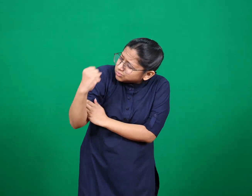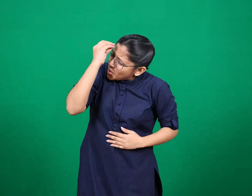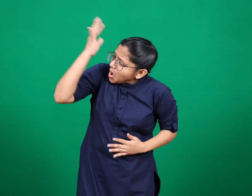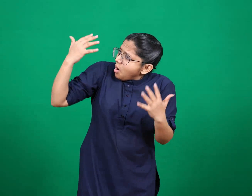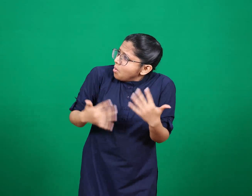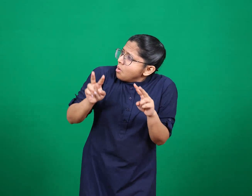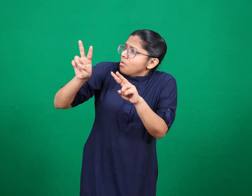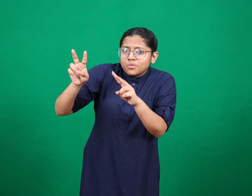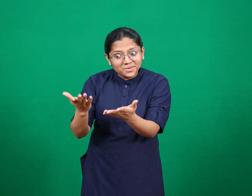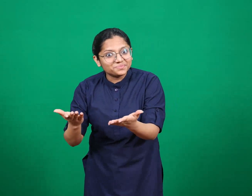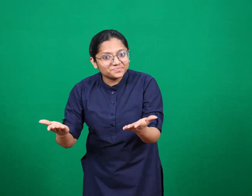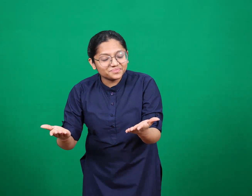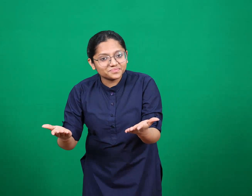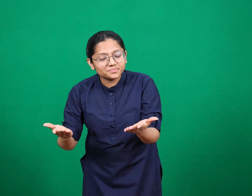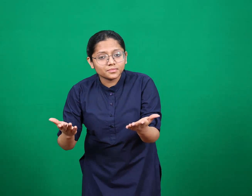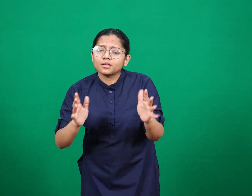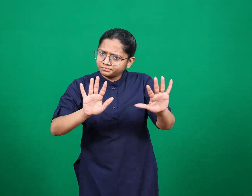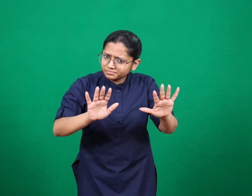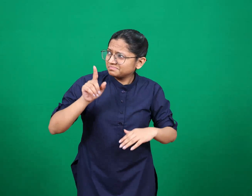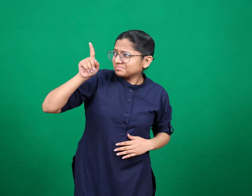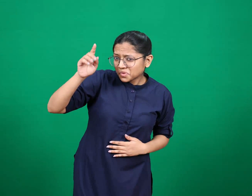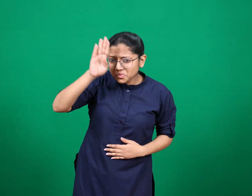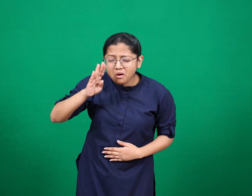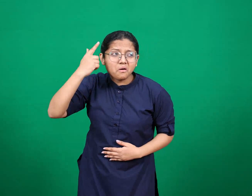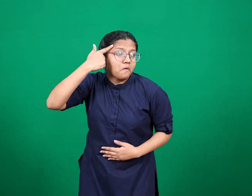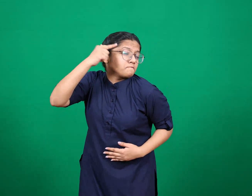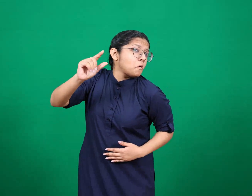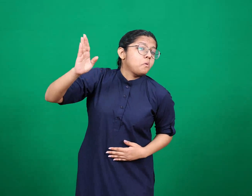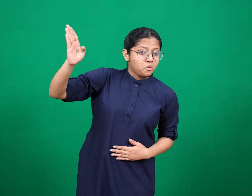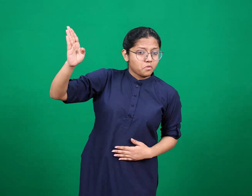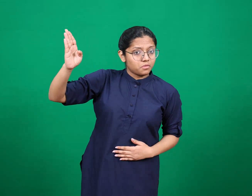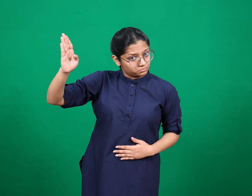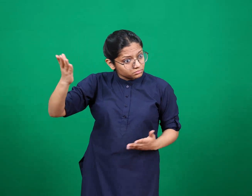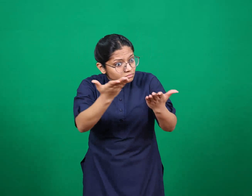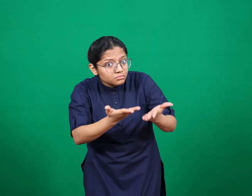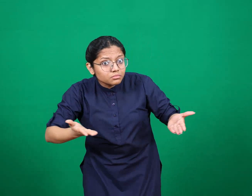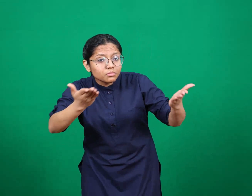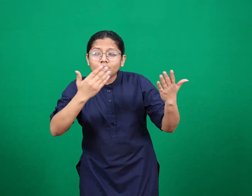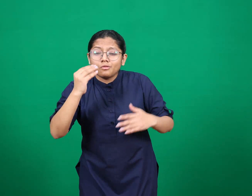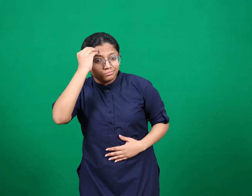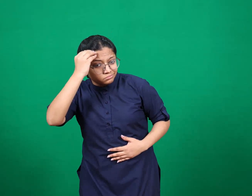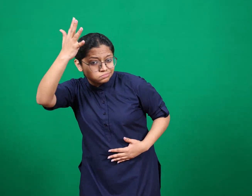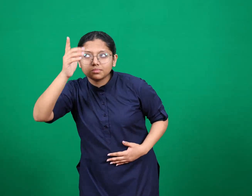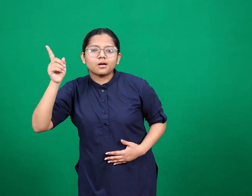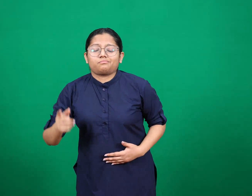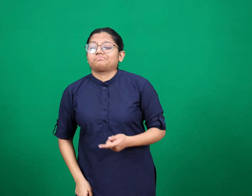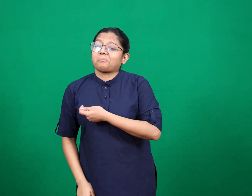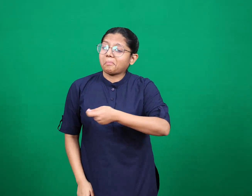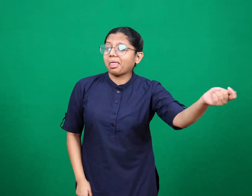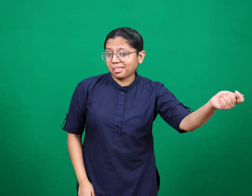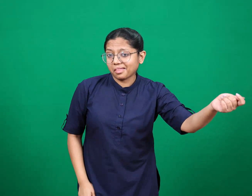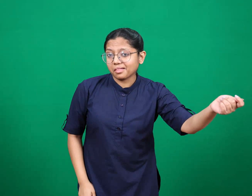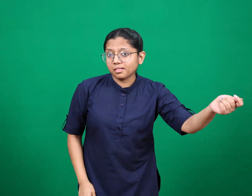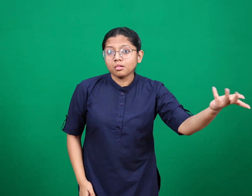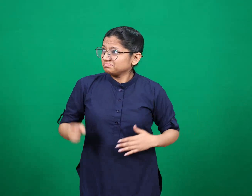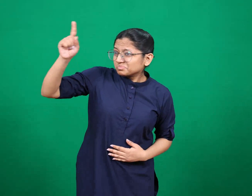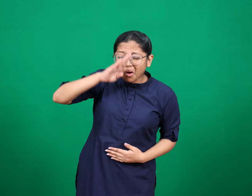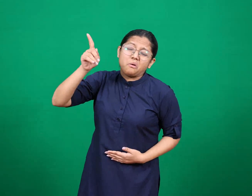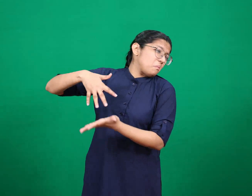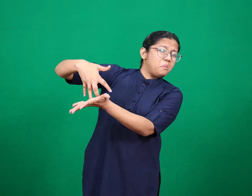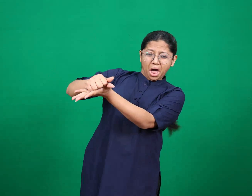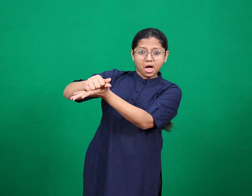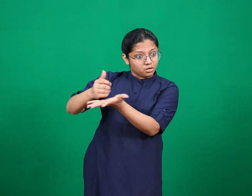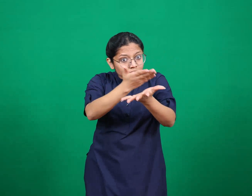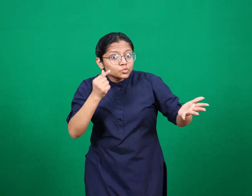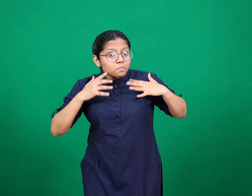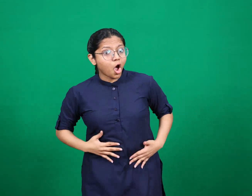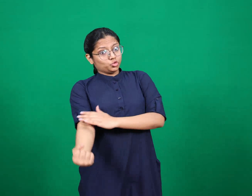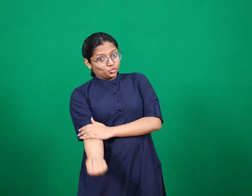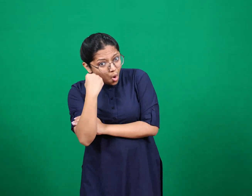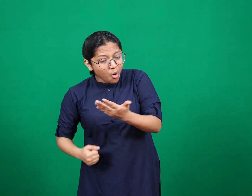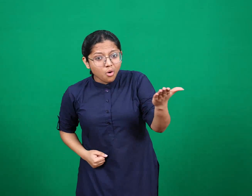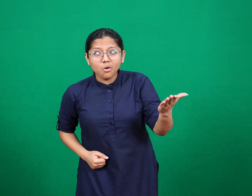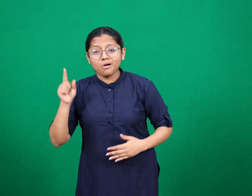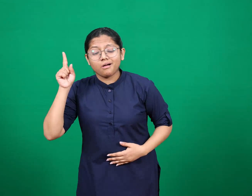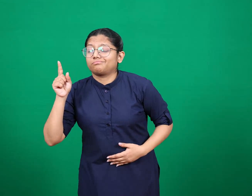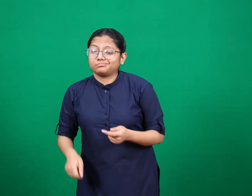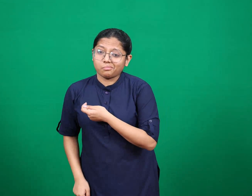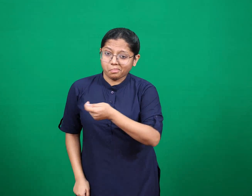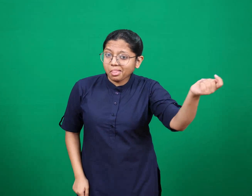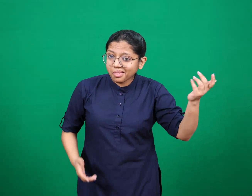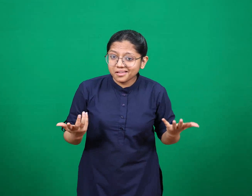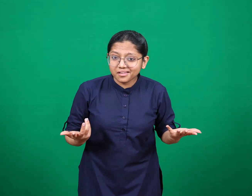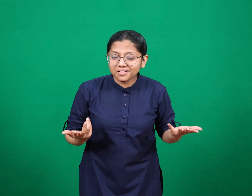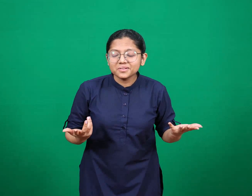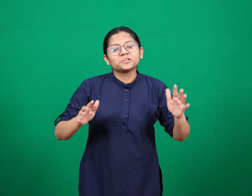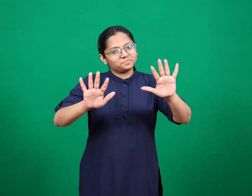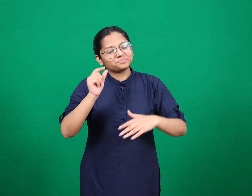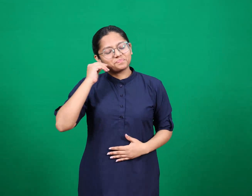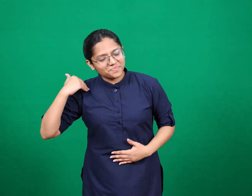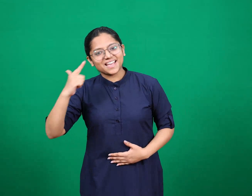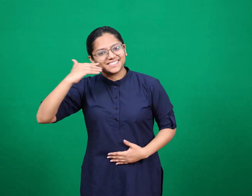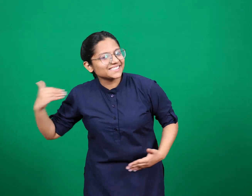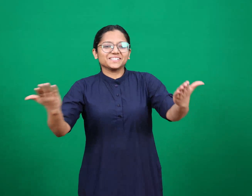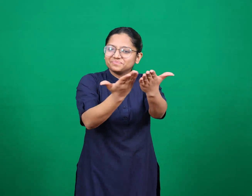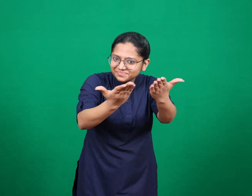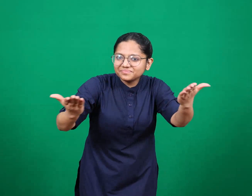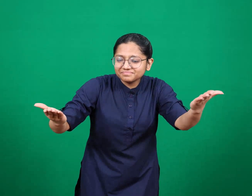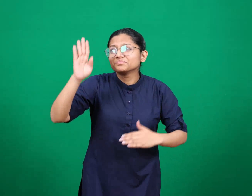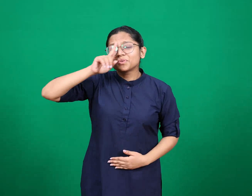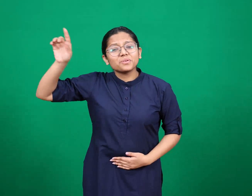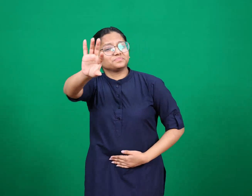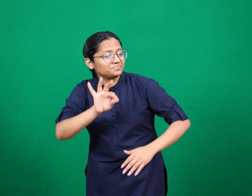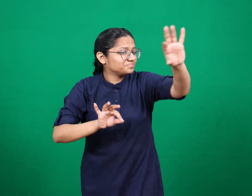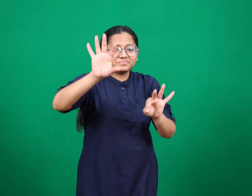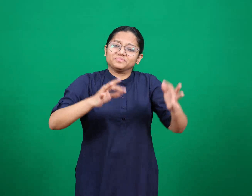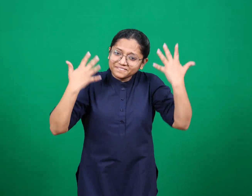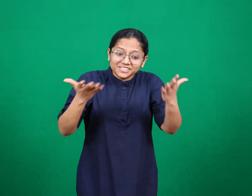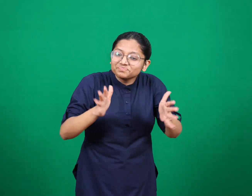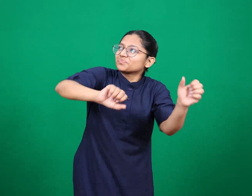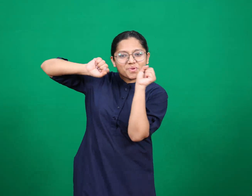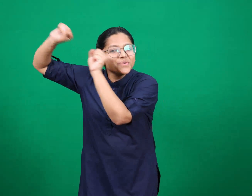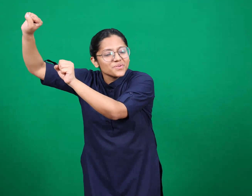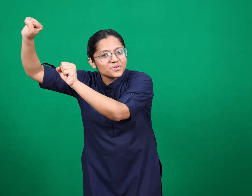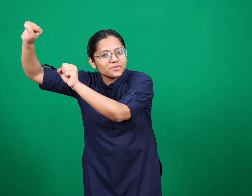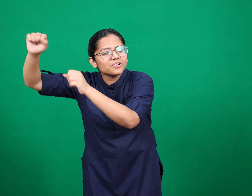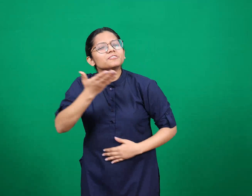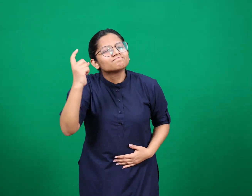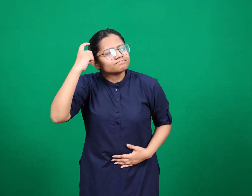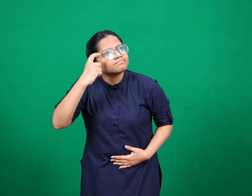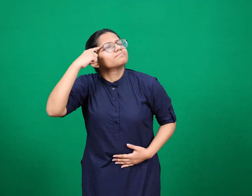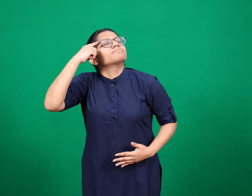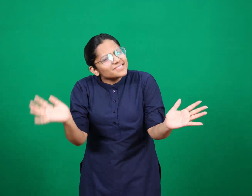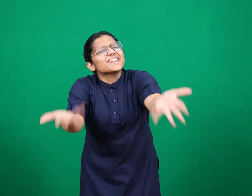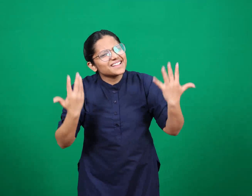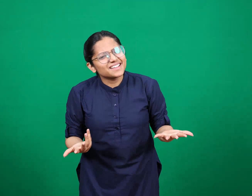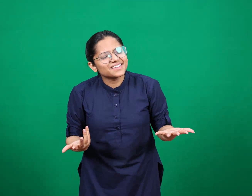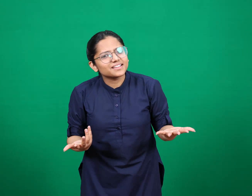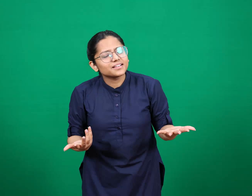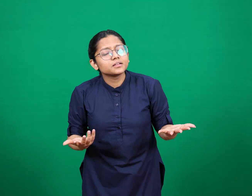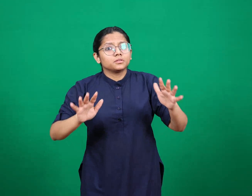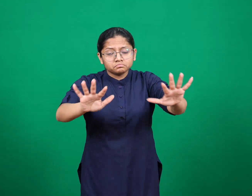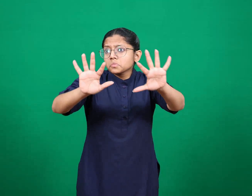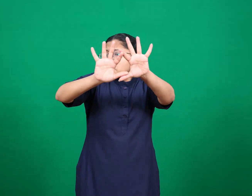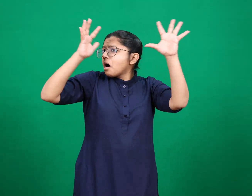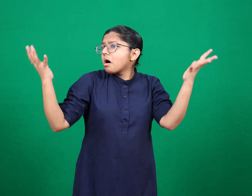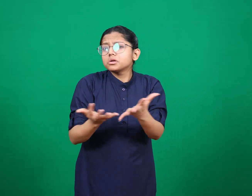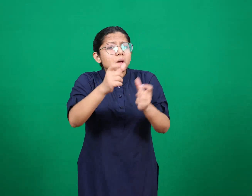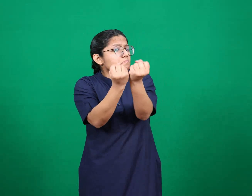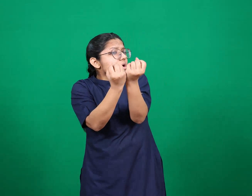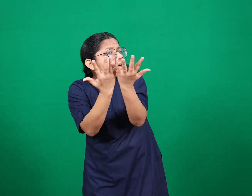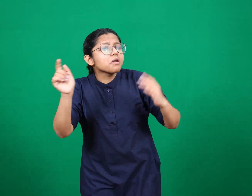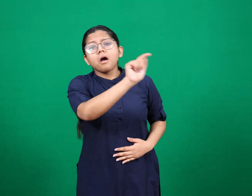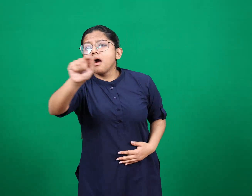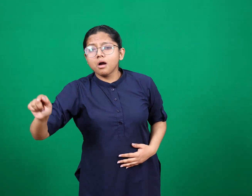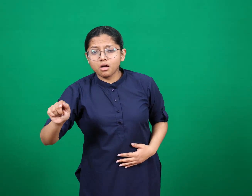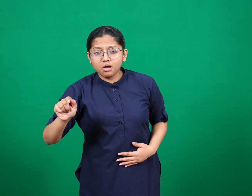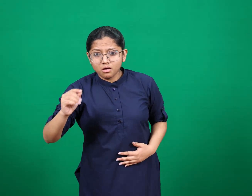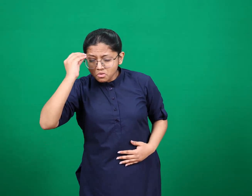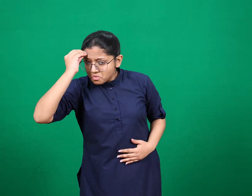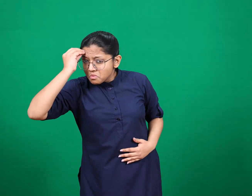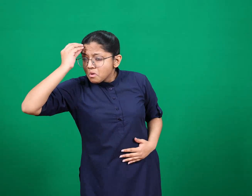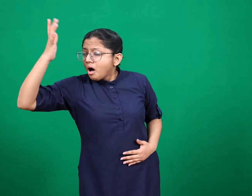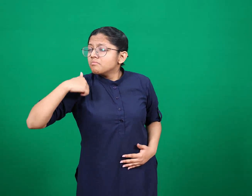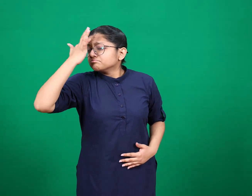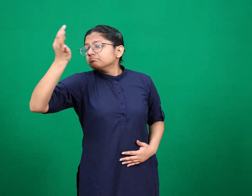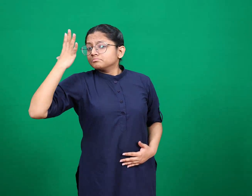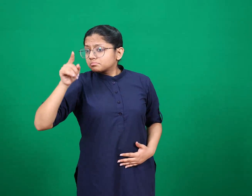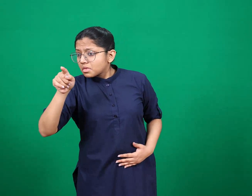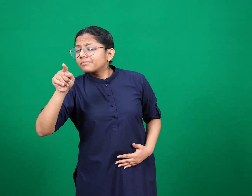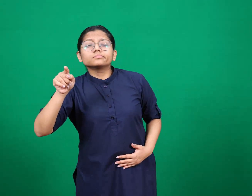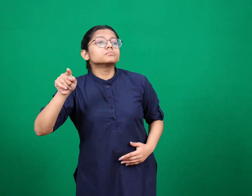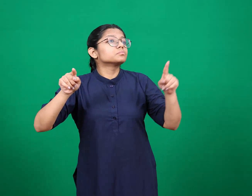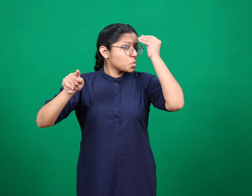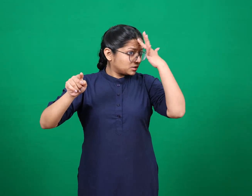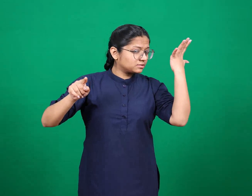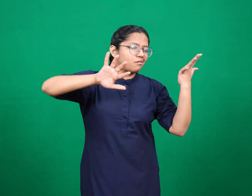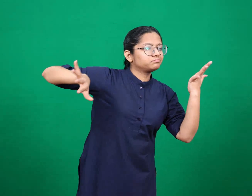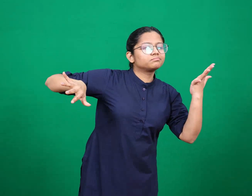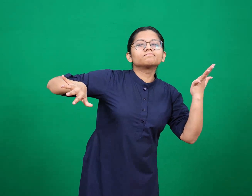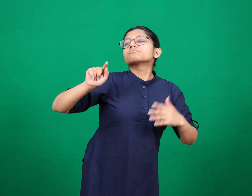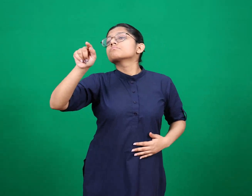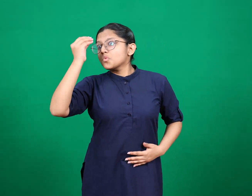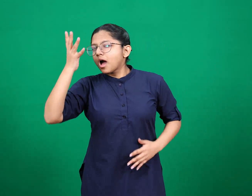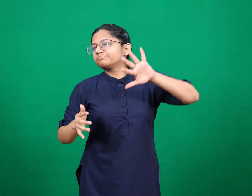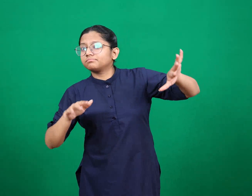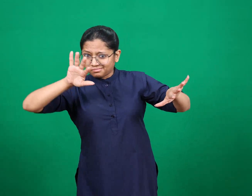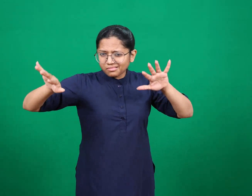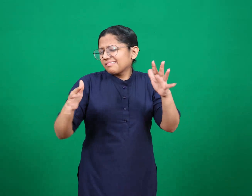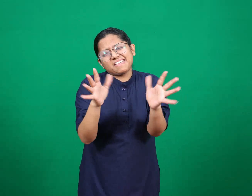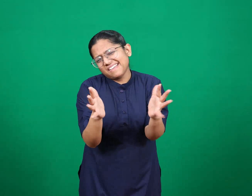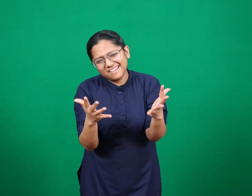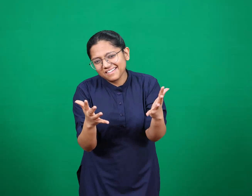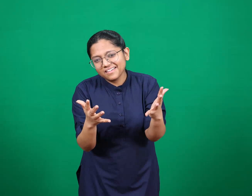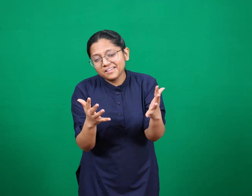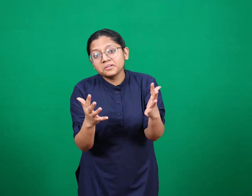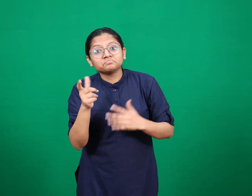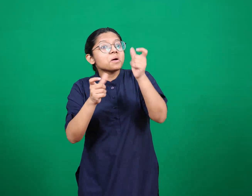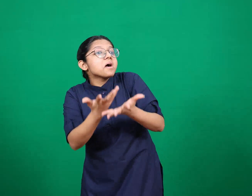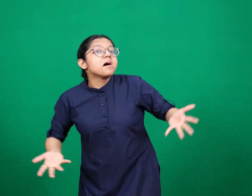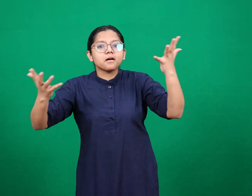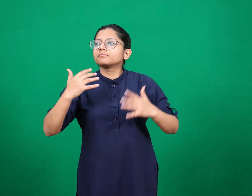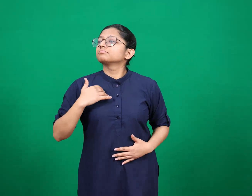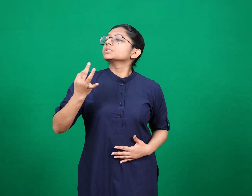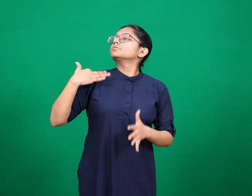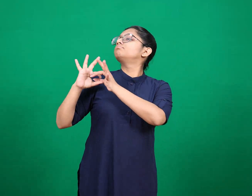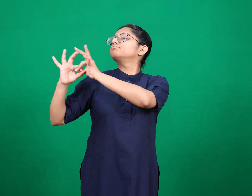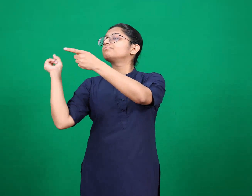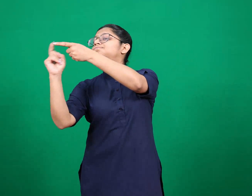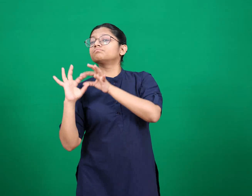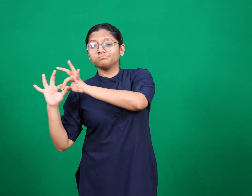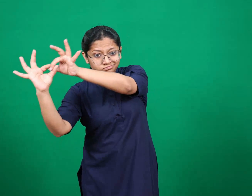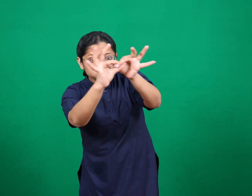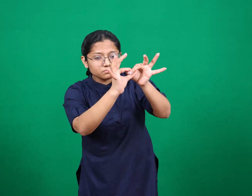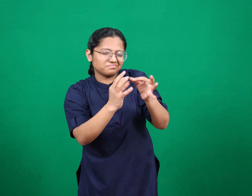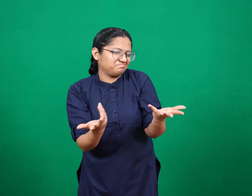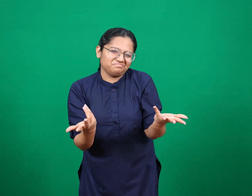For the foolishness of God is wiser than man's wisdom, and the weakness of God is stronger than man's strength. Brothers, consider the time of your calling: Not many of you were wise by human standards;